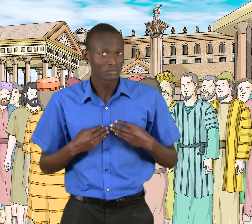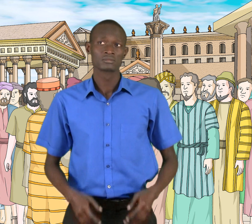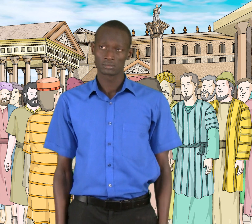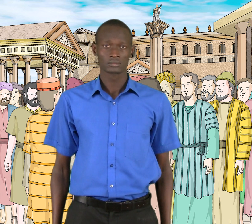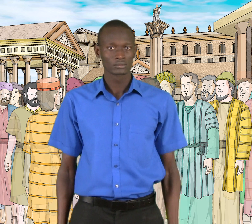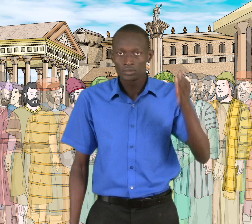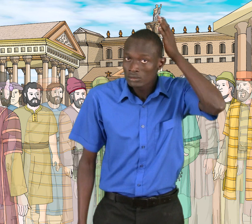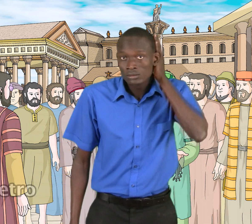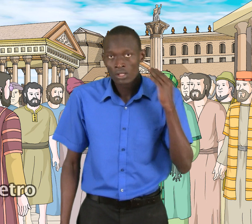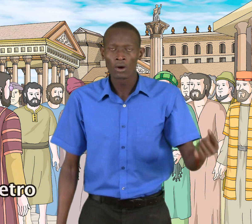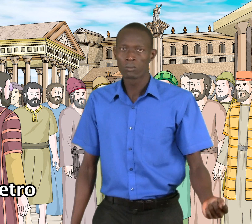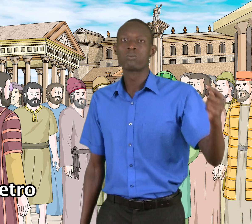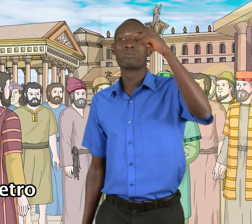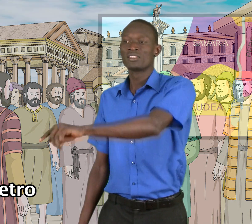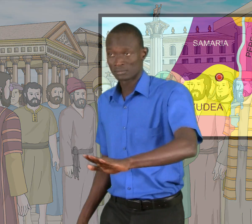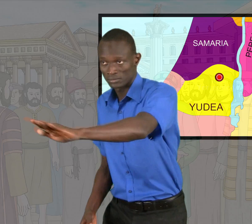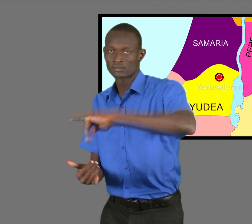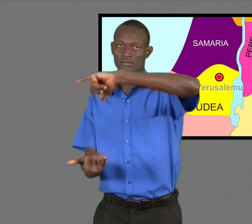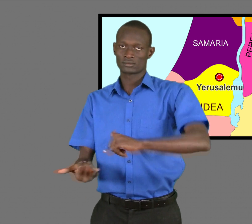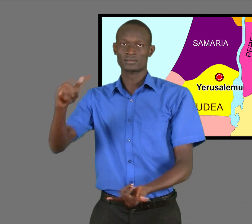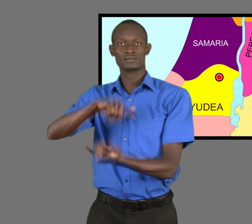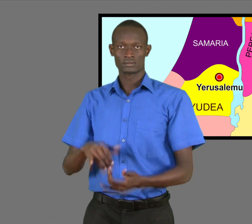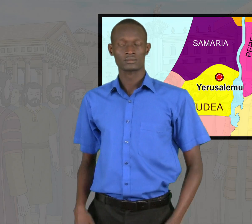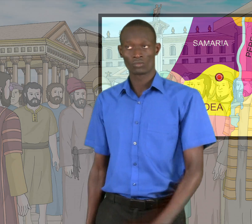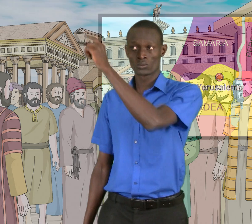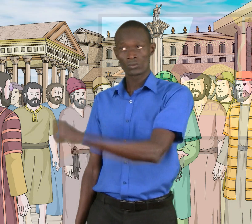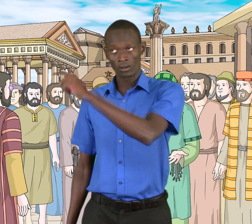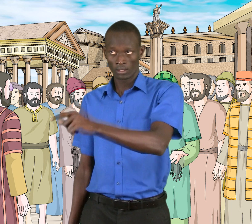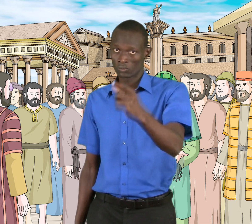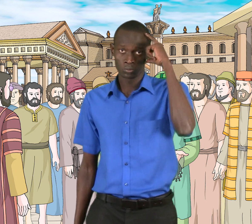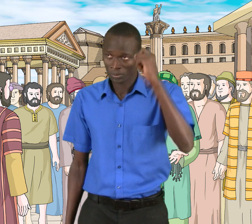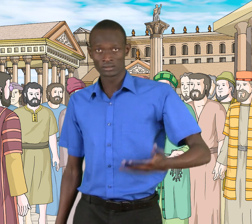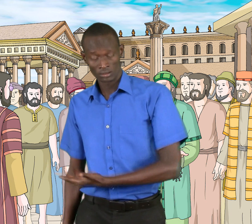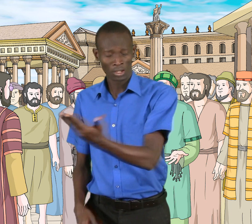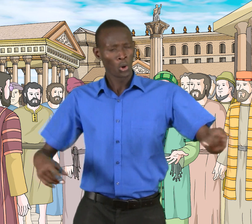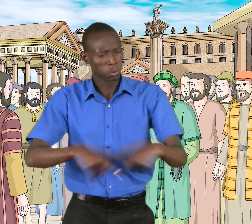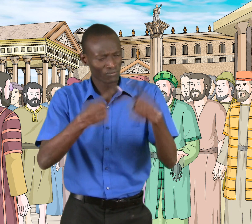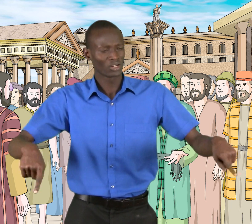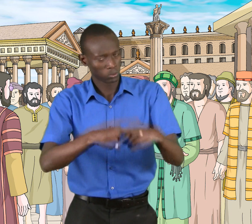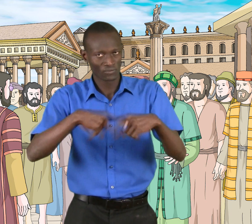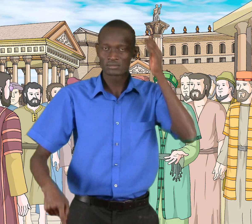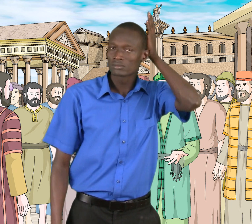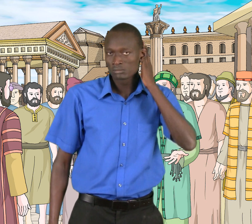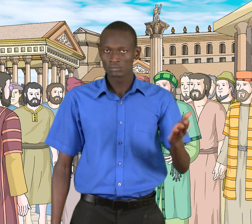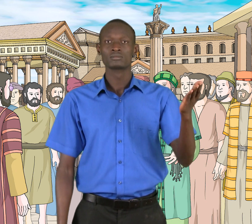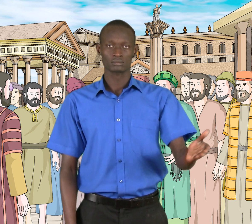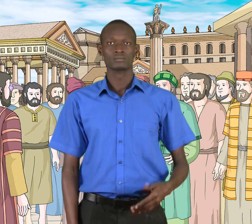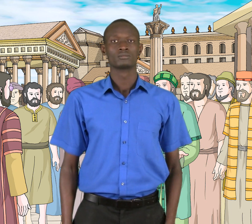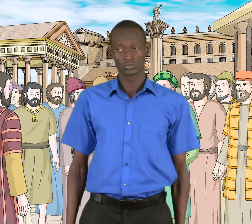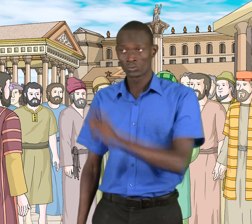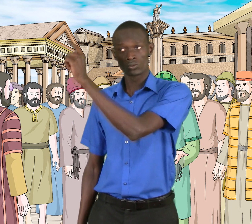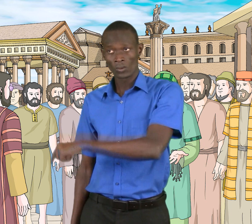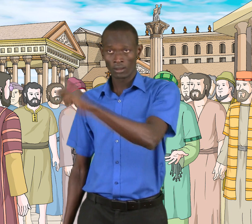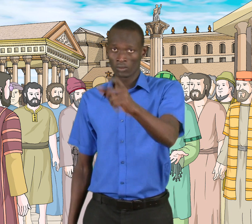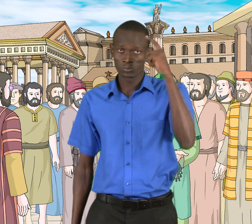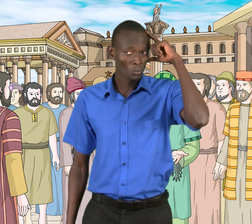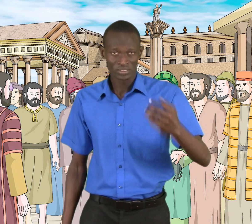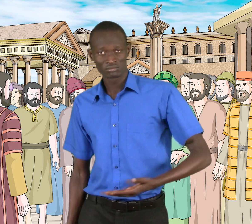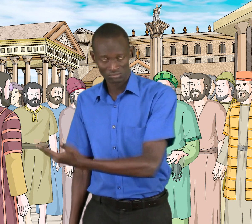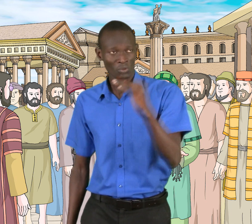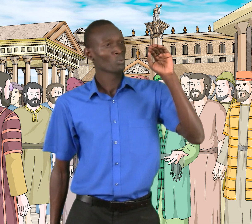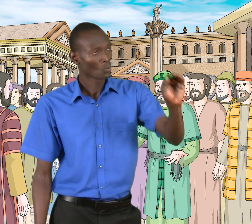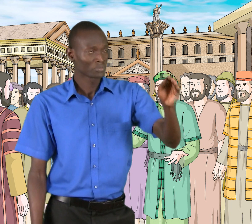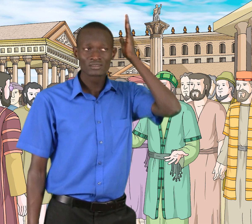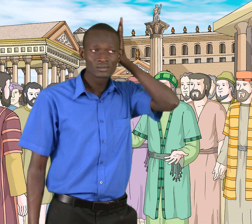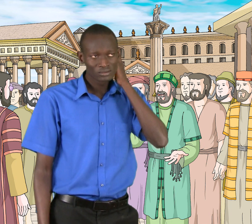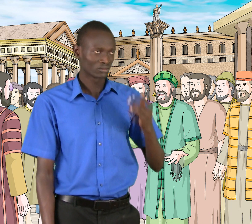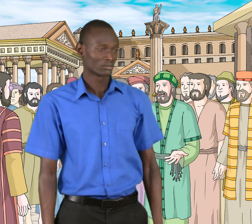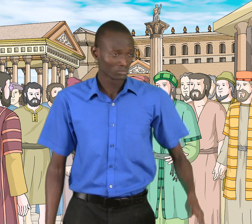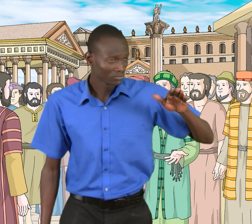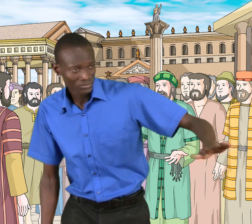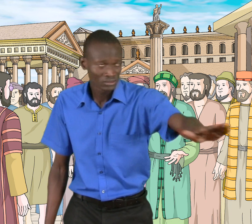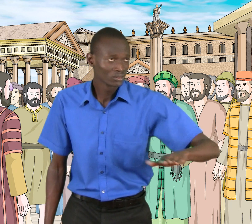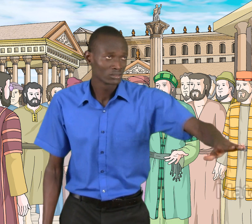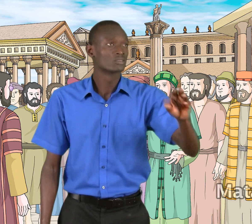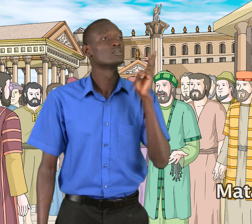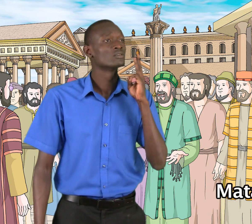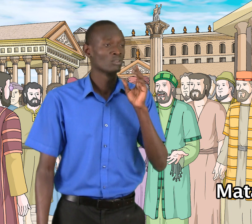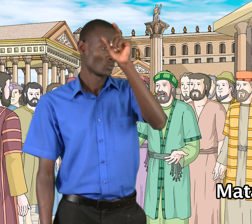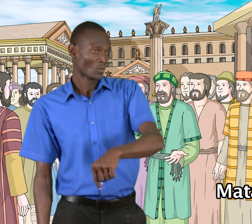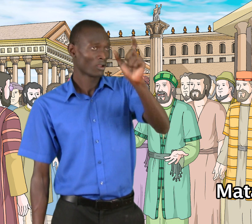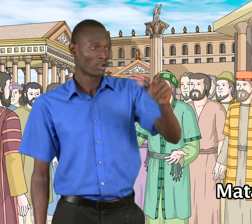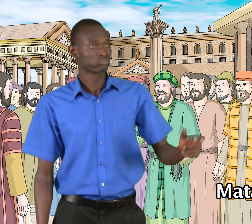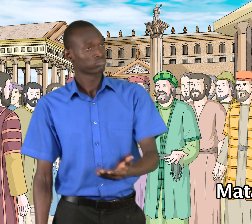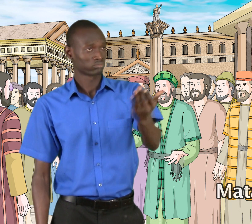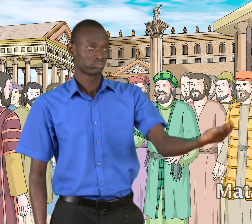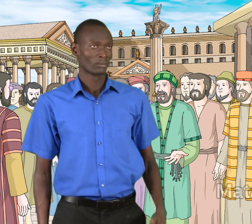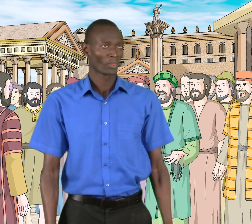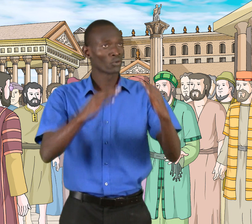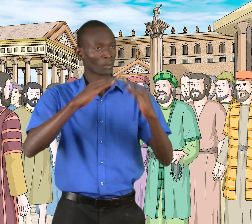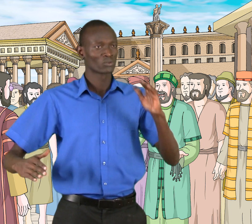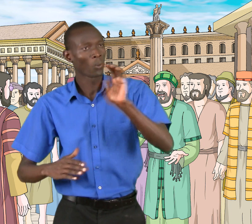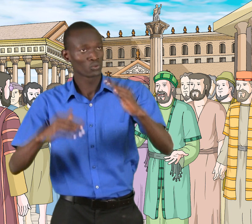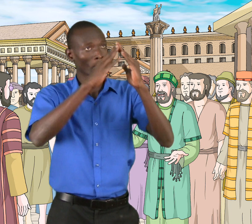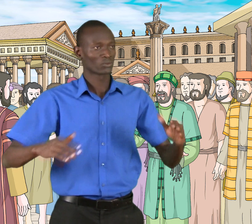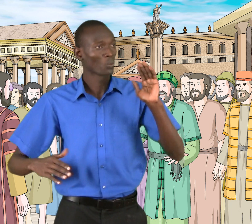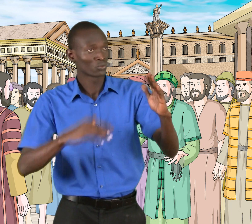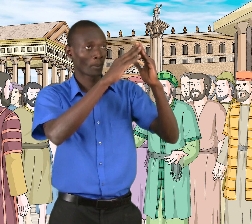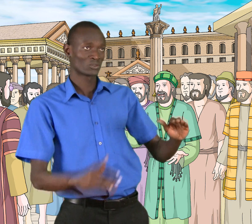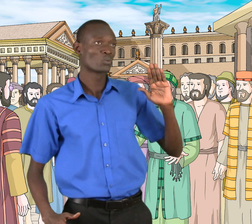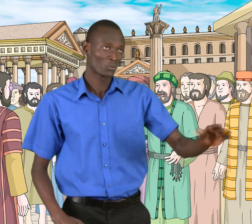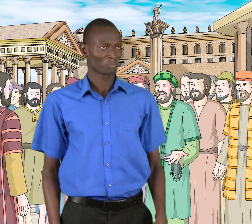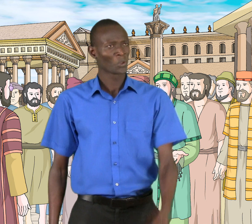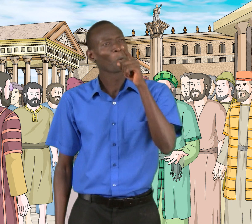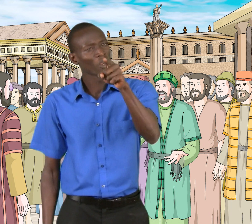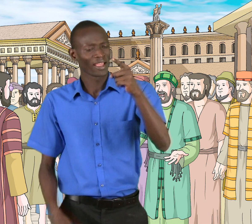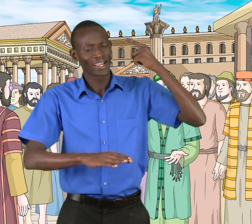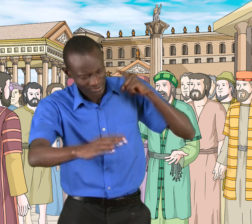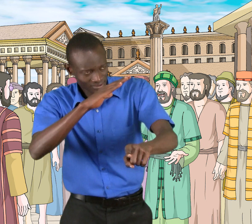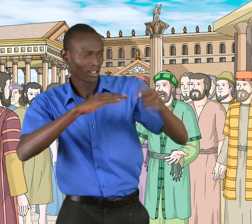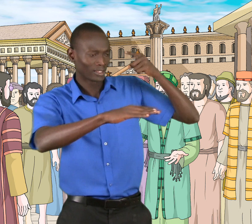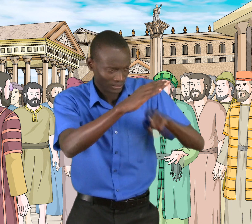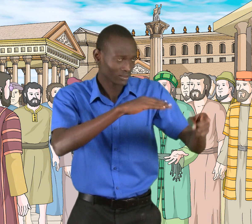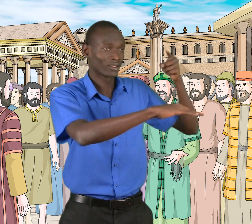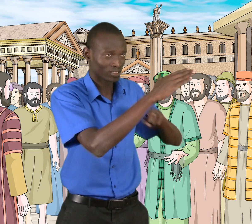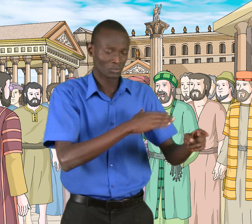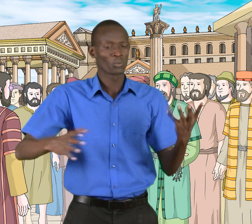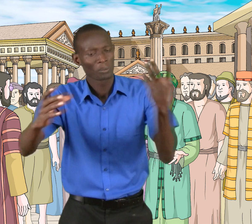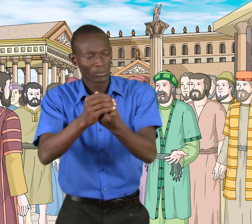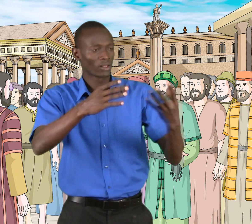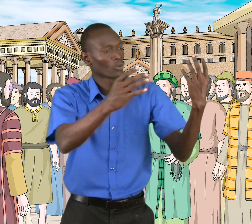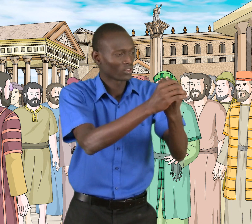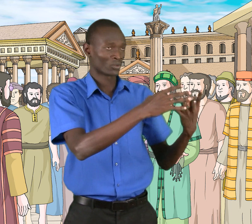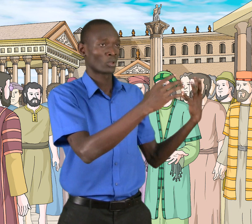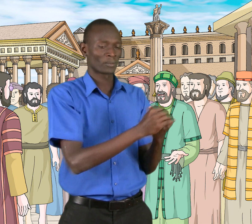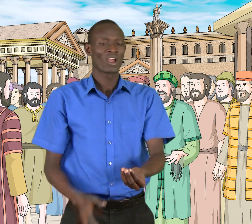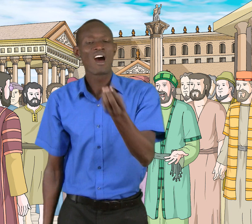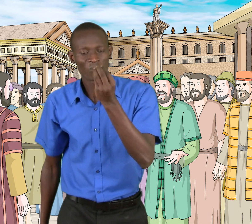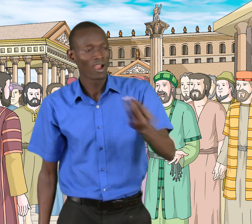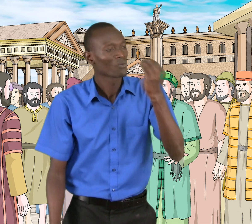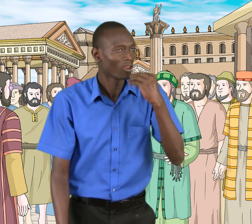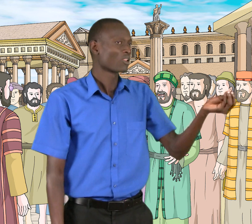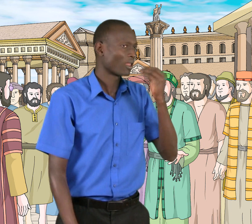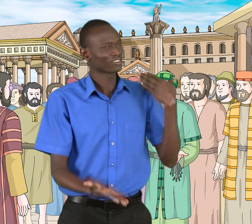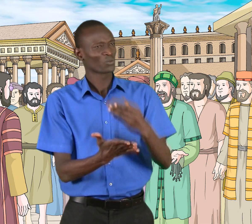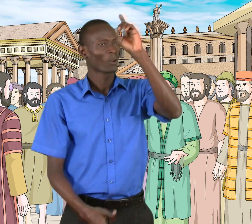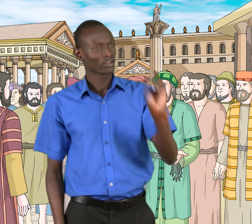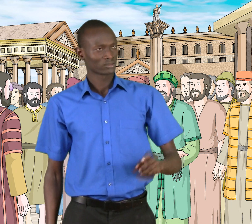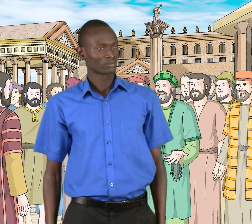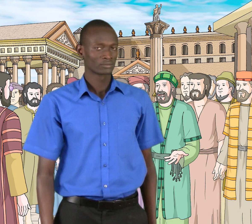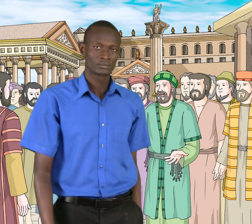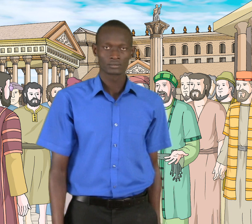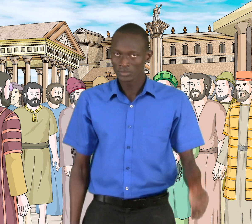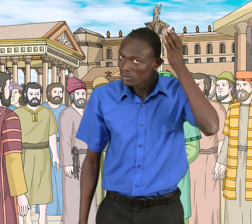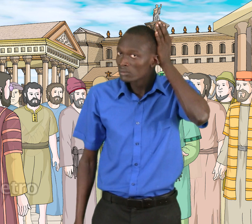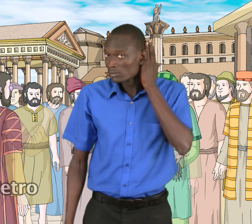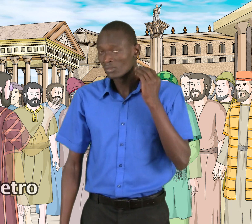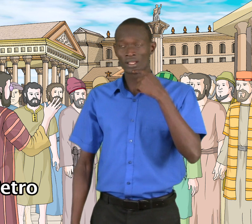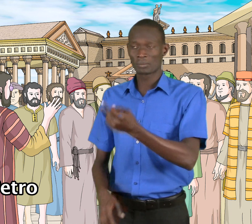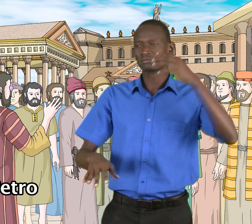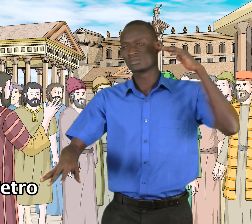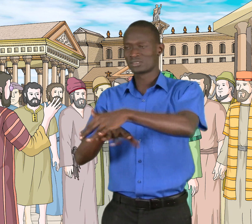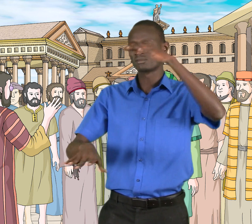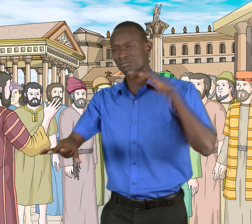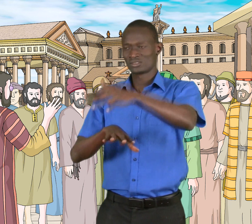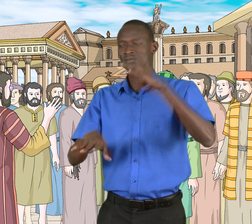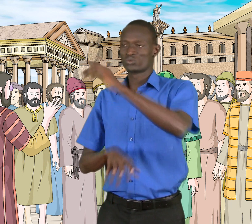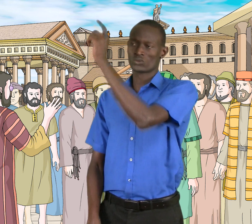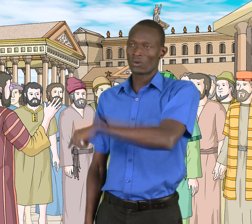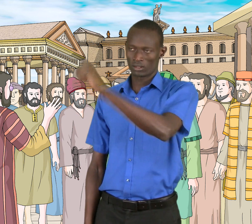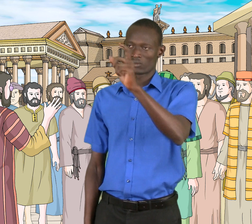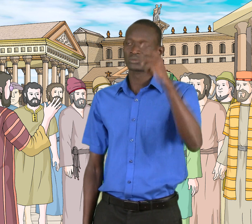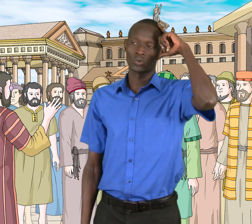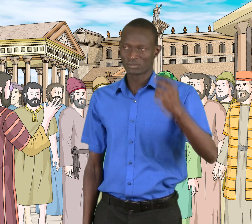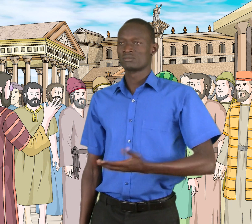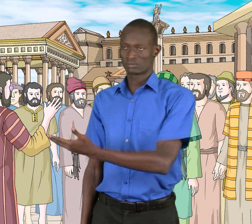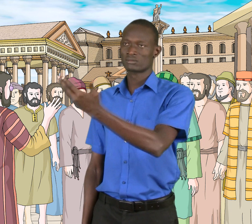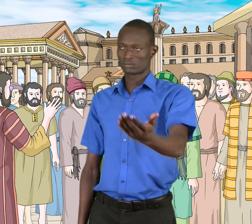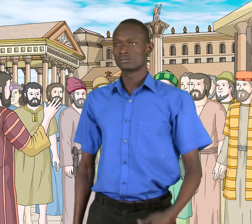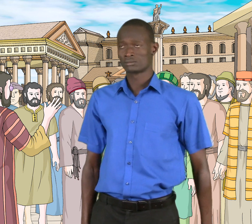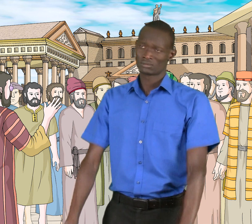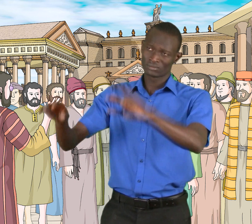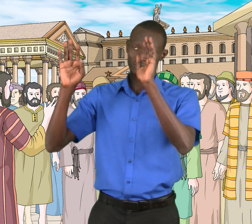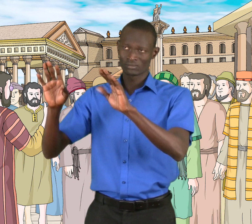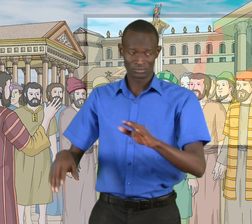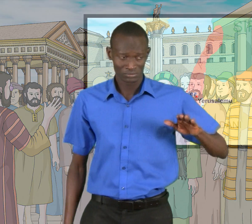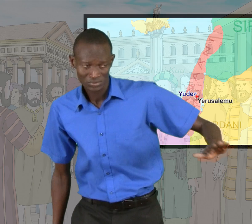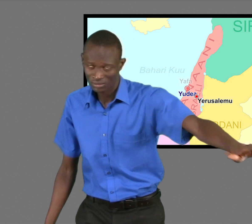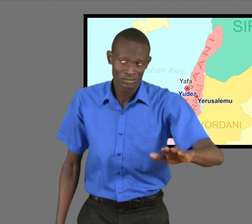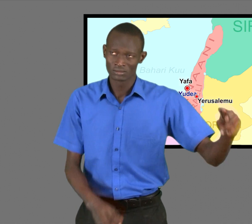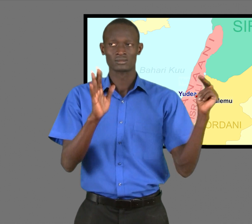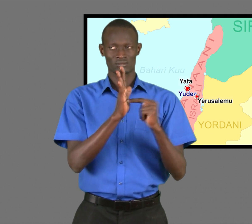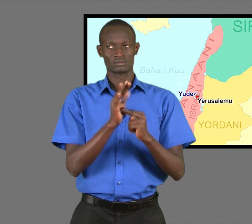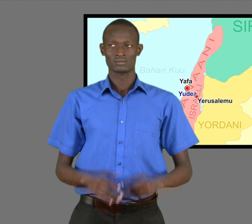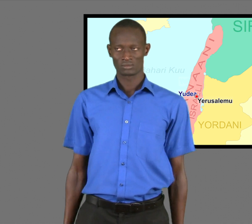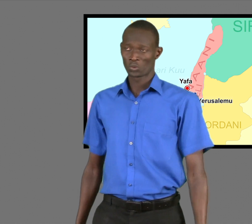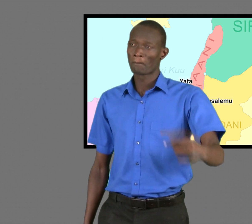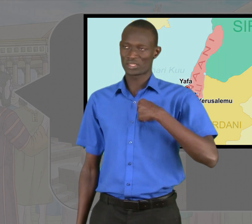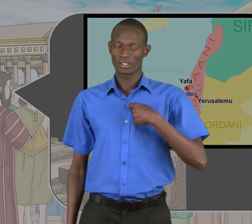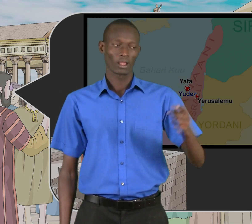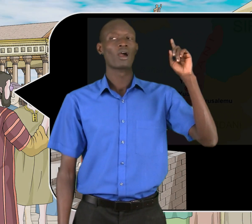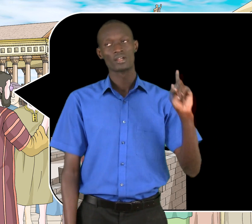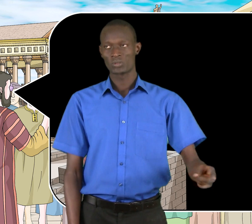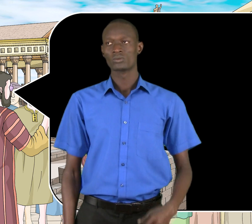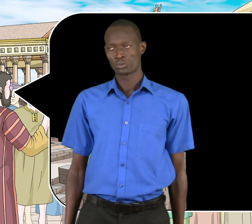So when Peter went up to Jerusalem, the circumcised believers took issue with him and said, “You visited uncircumcised men and ate with them.”